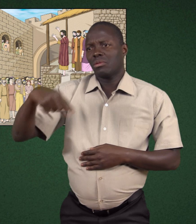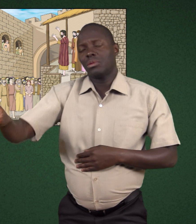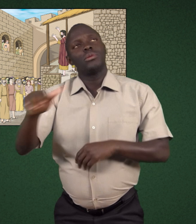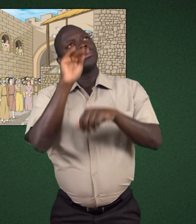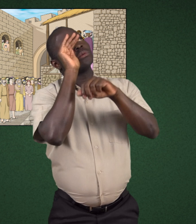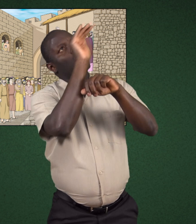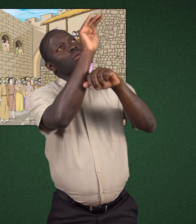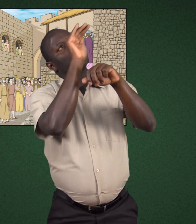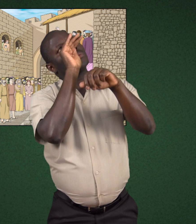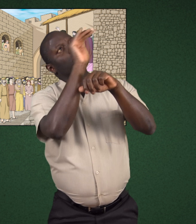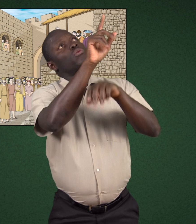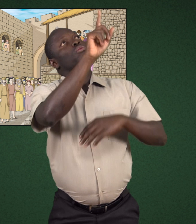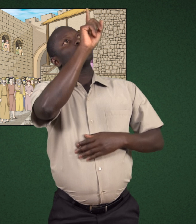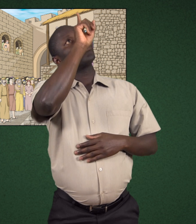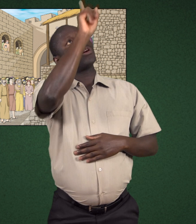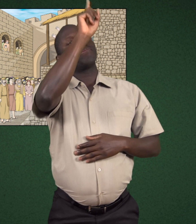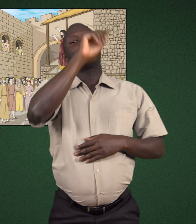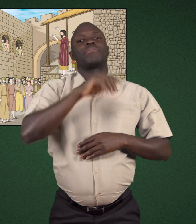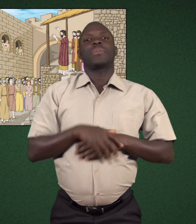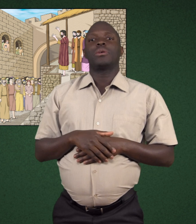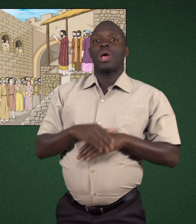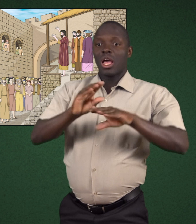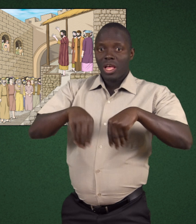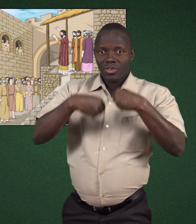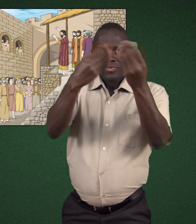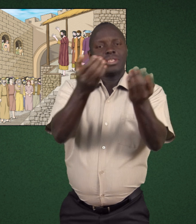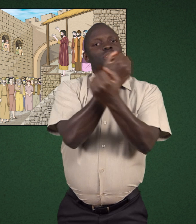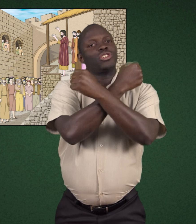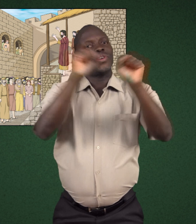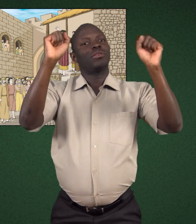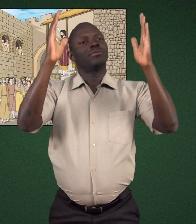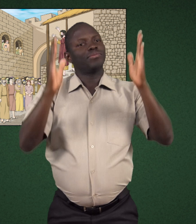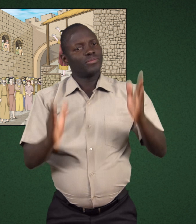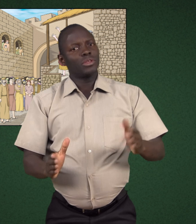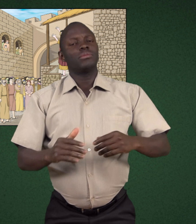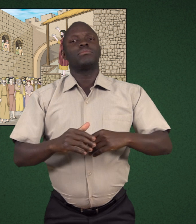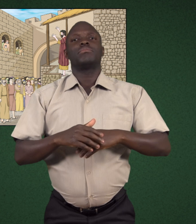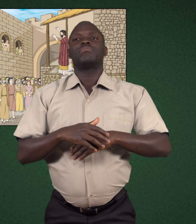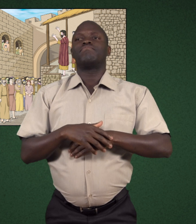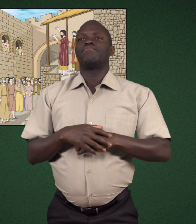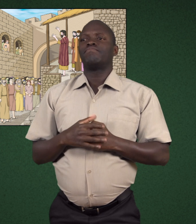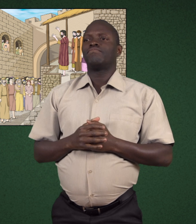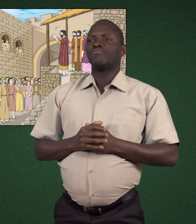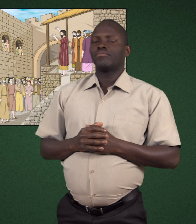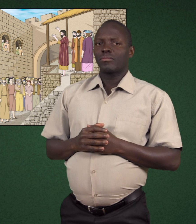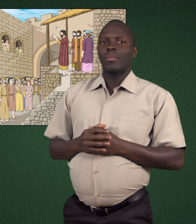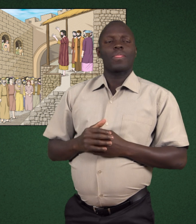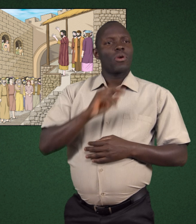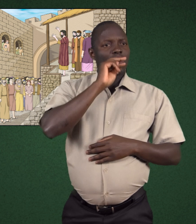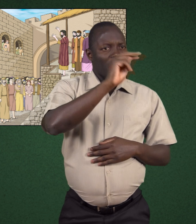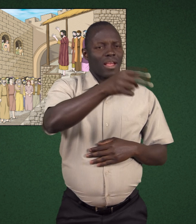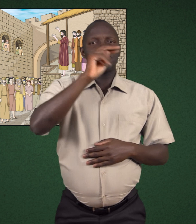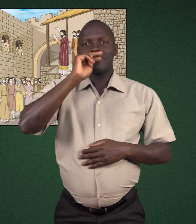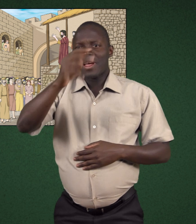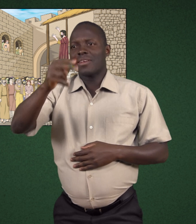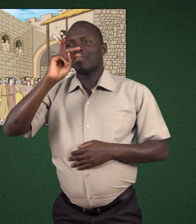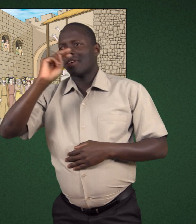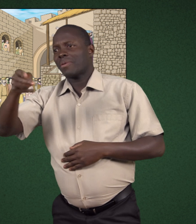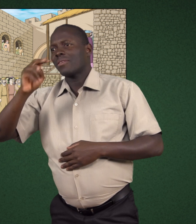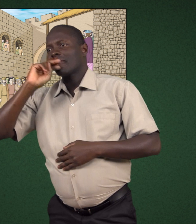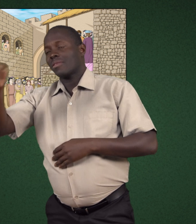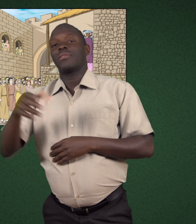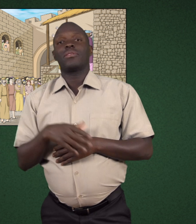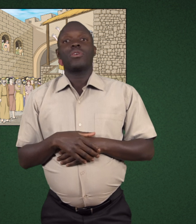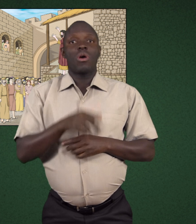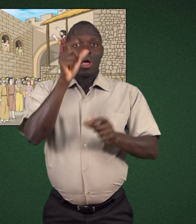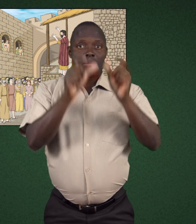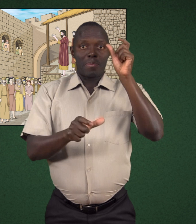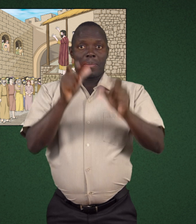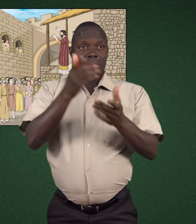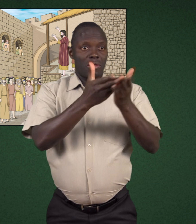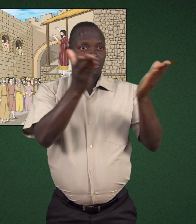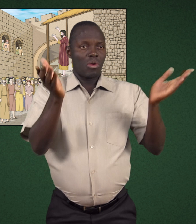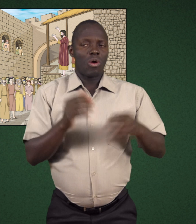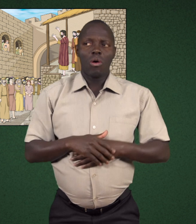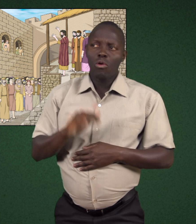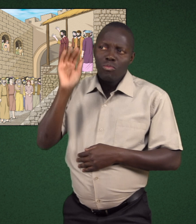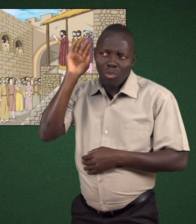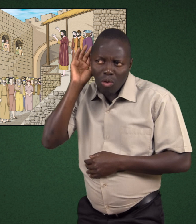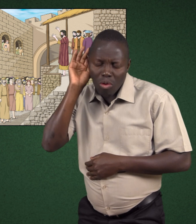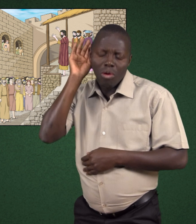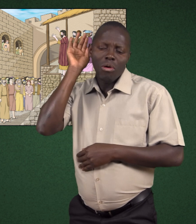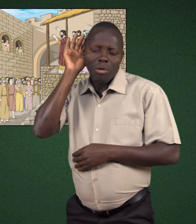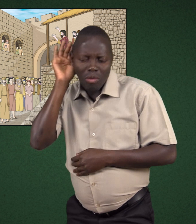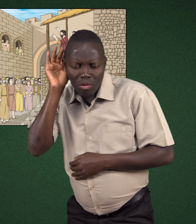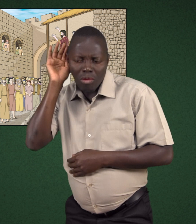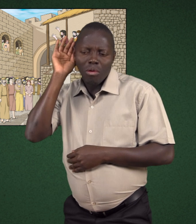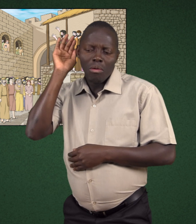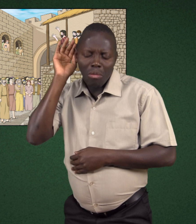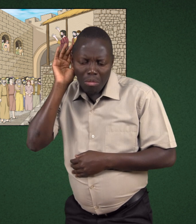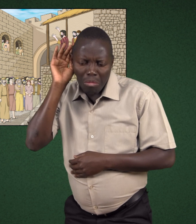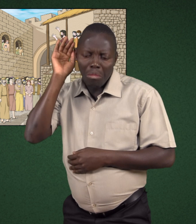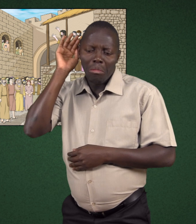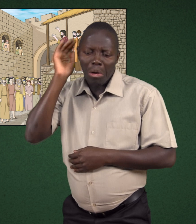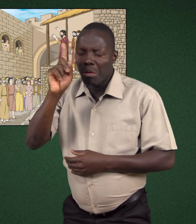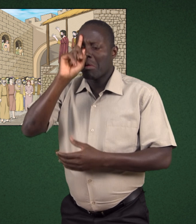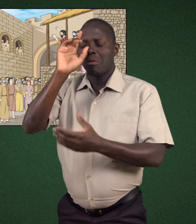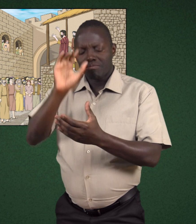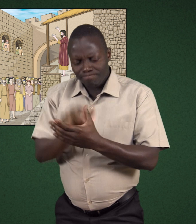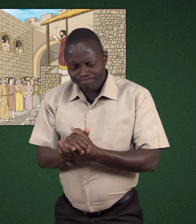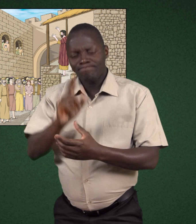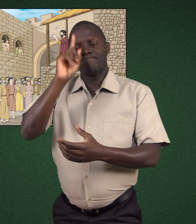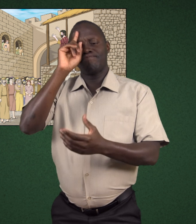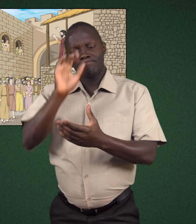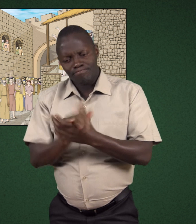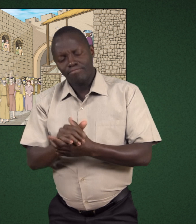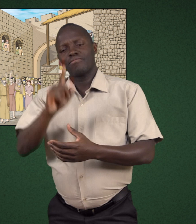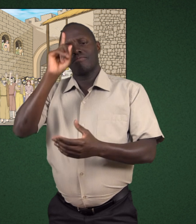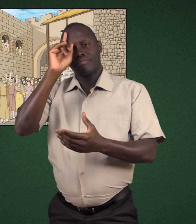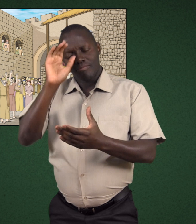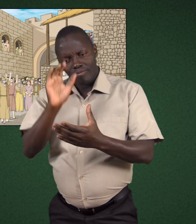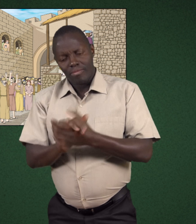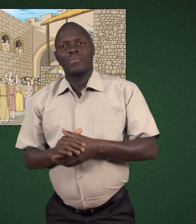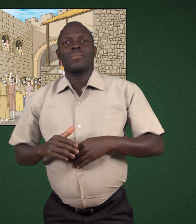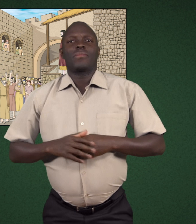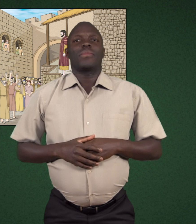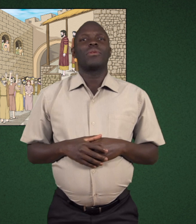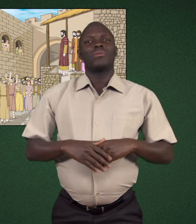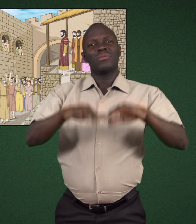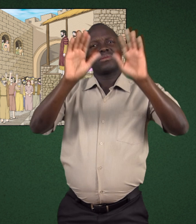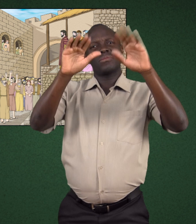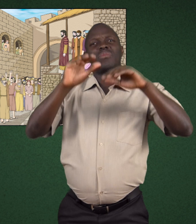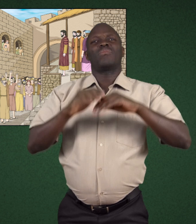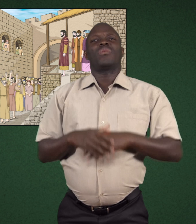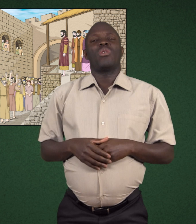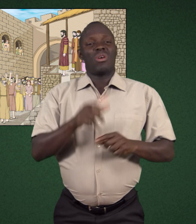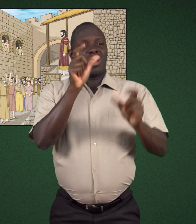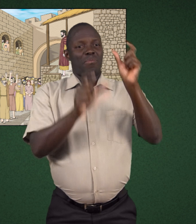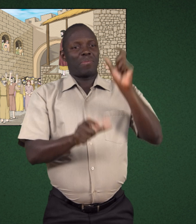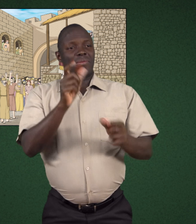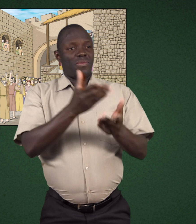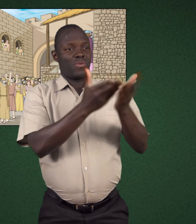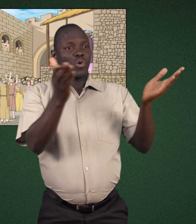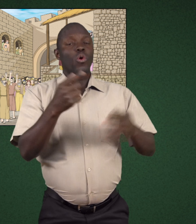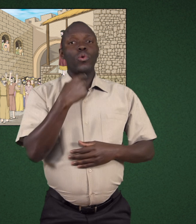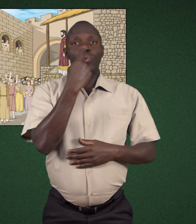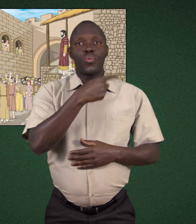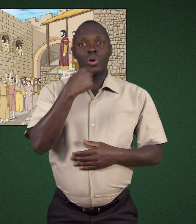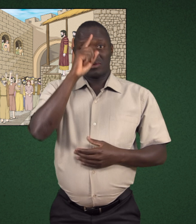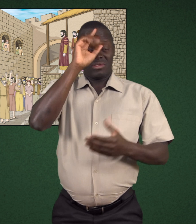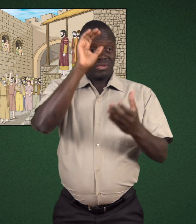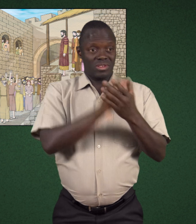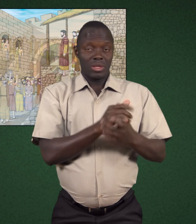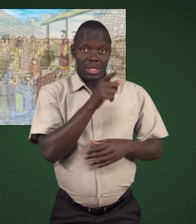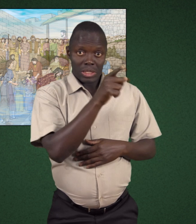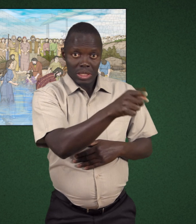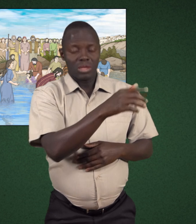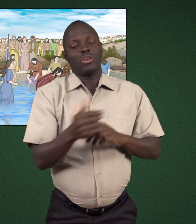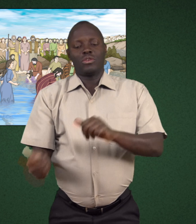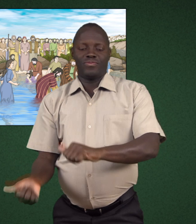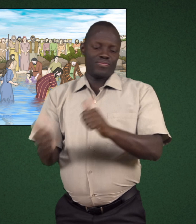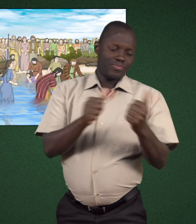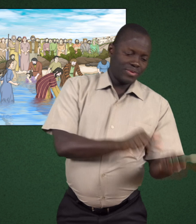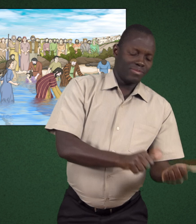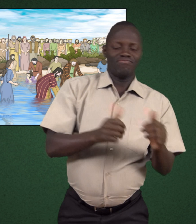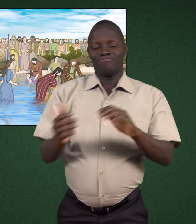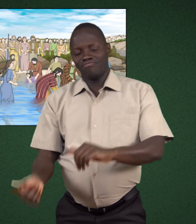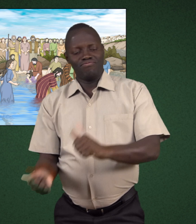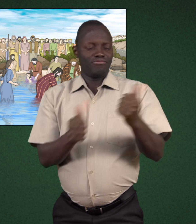With many other words he testified, and he urged them, “Be saved from this corrupt generation.”